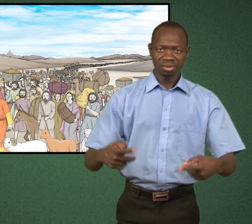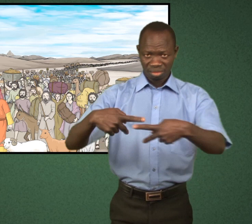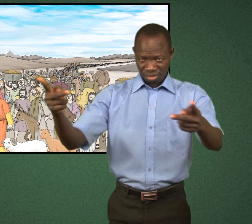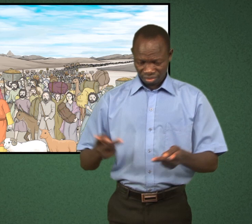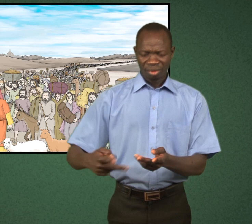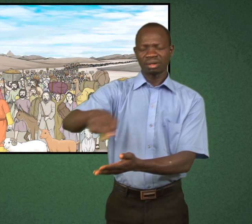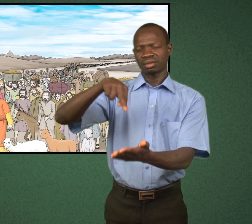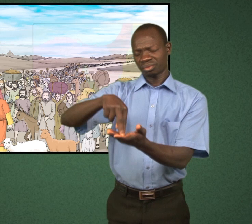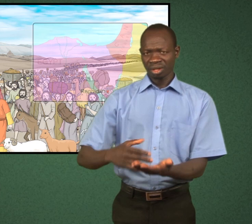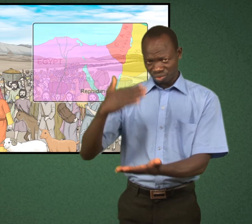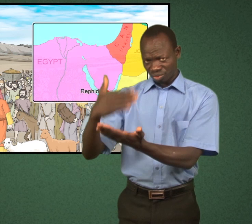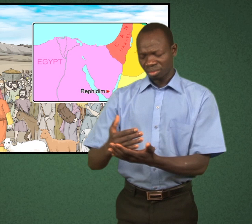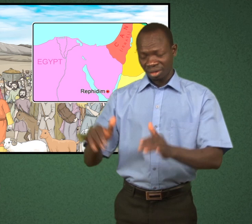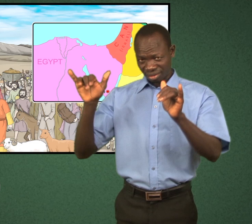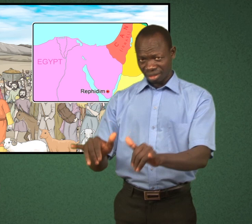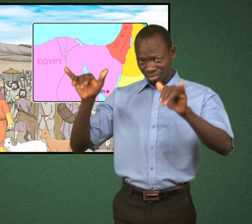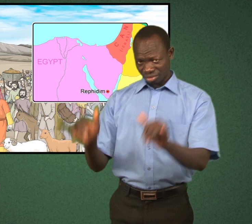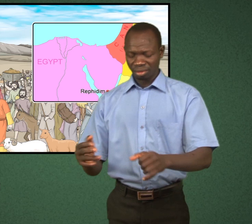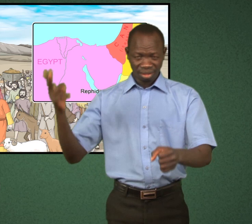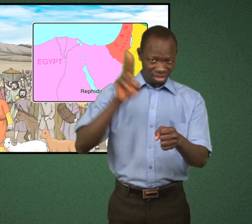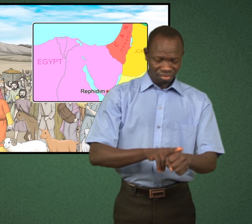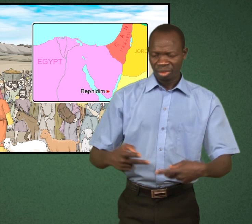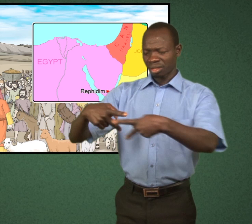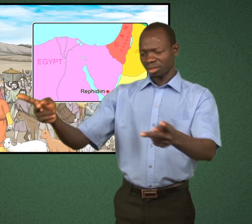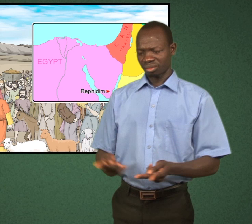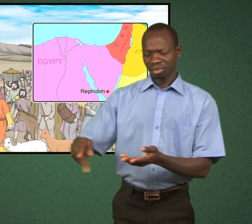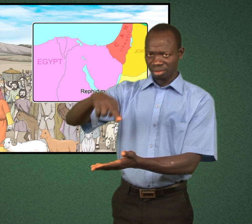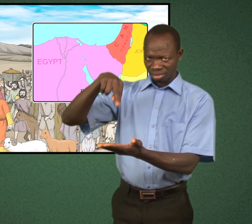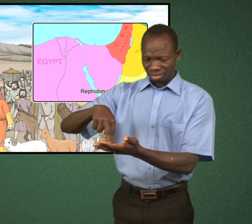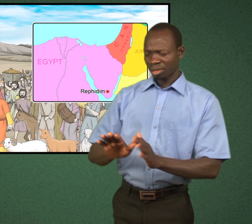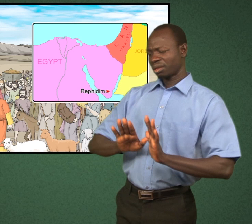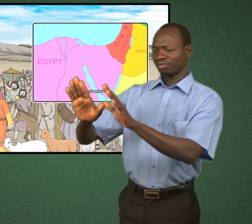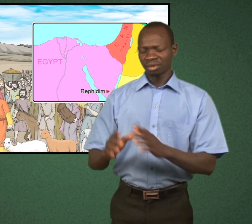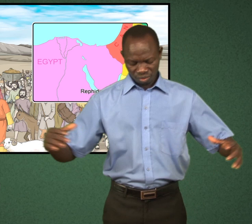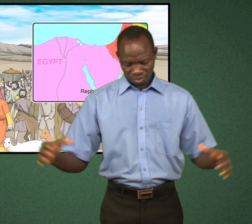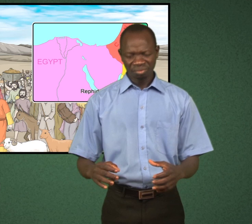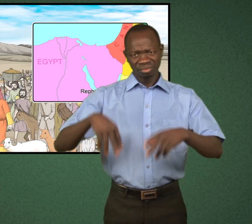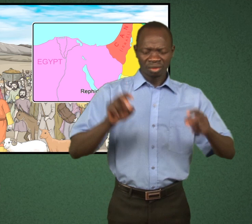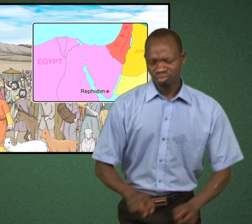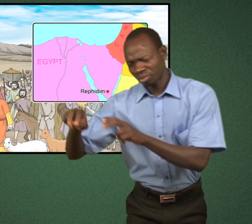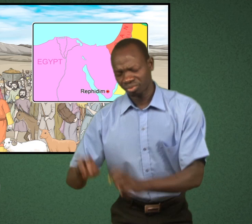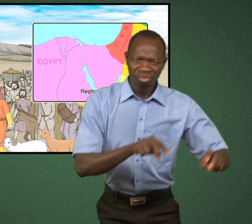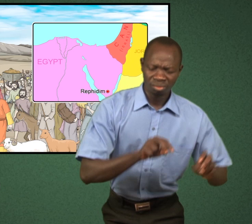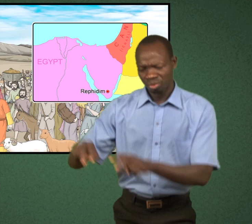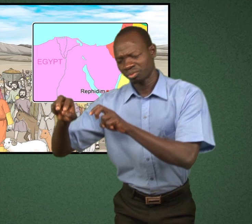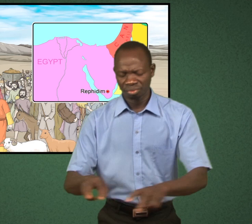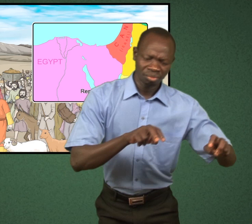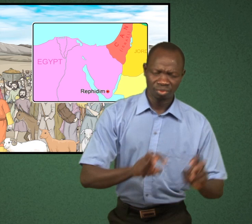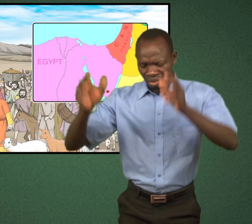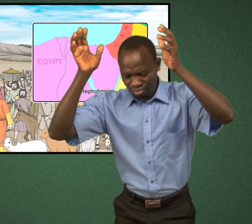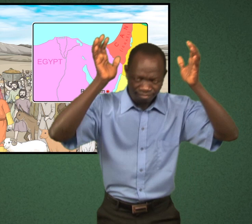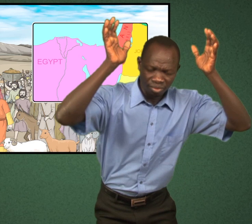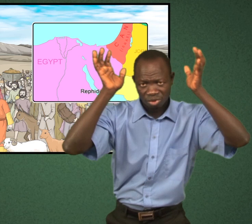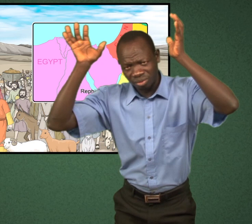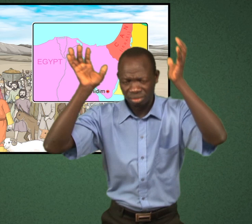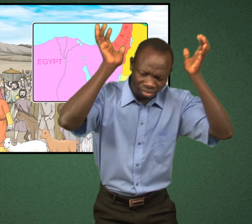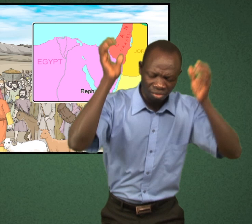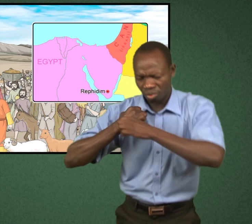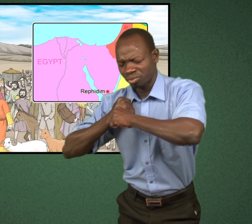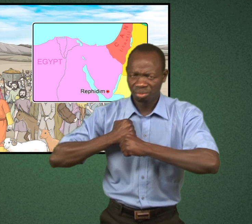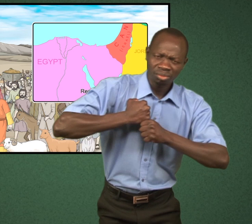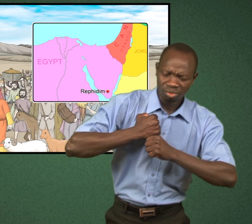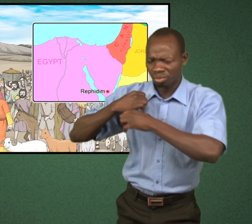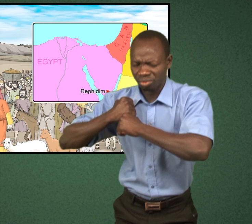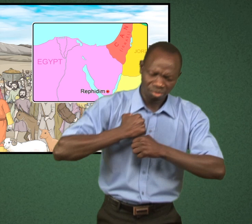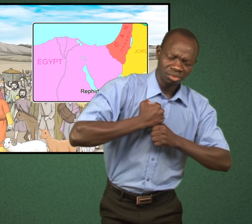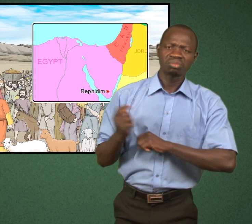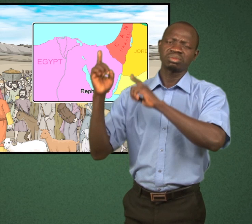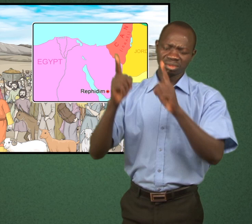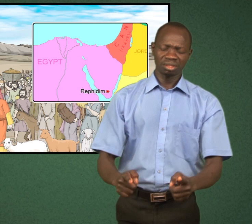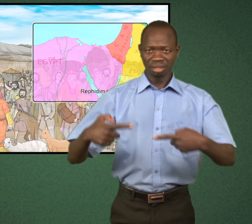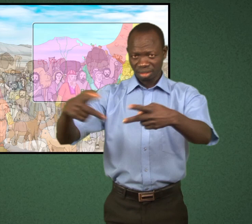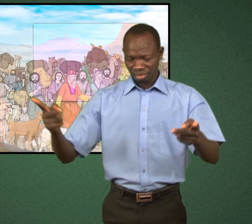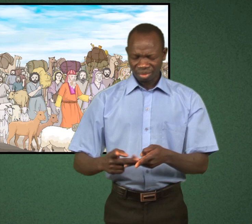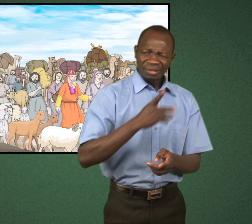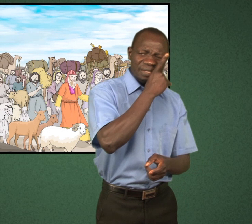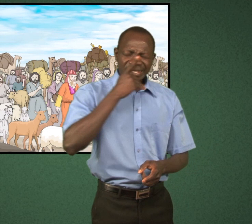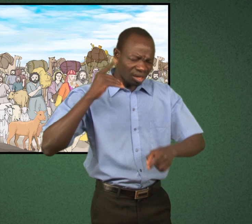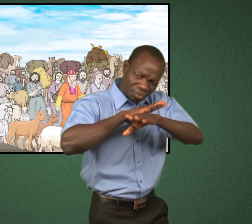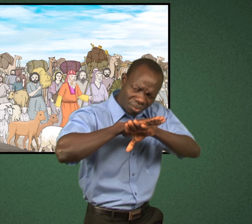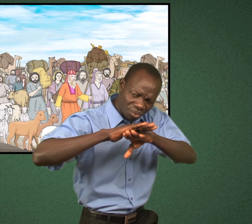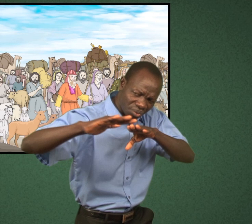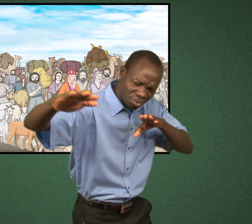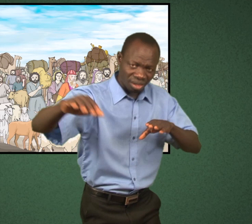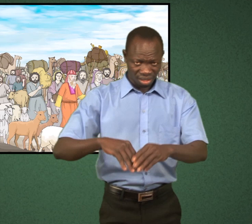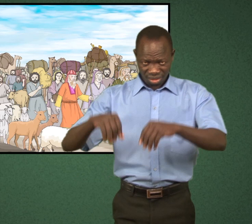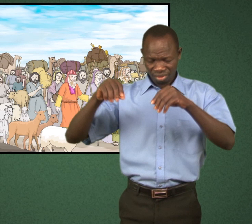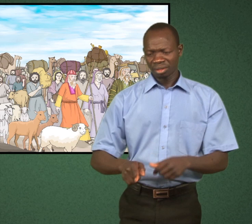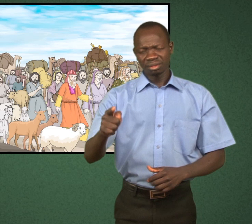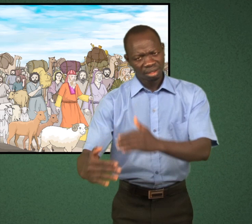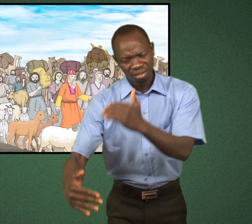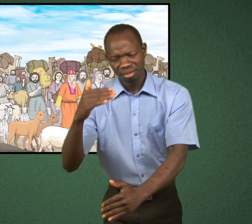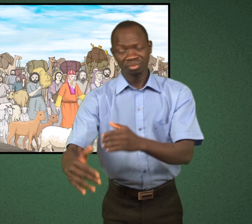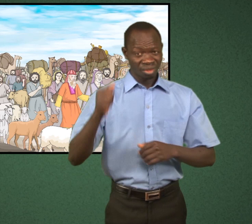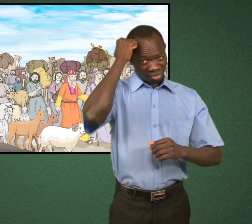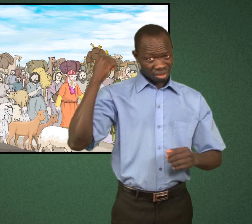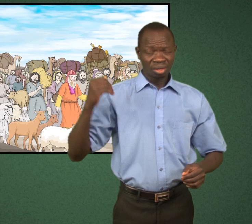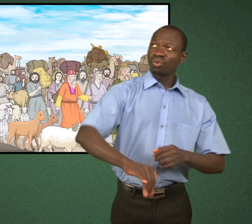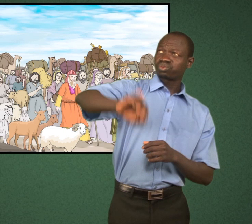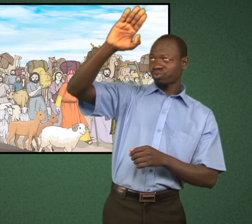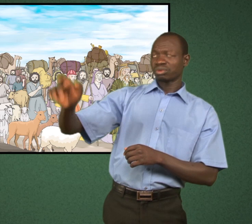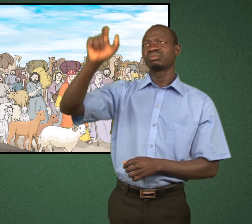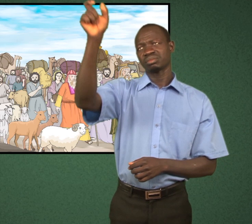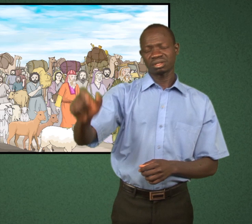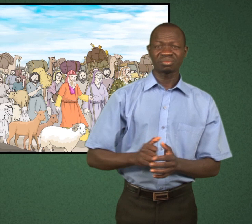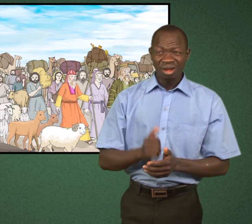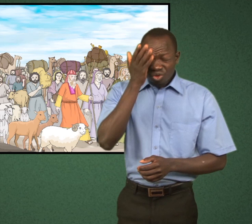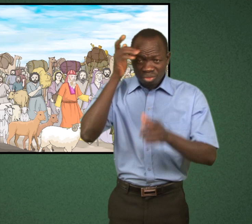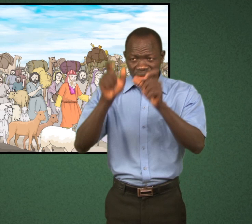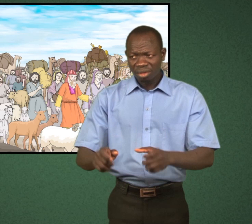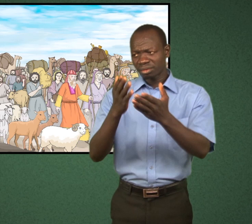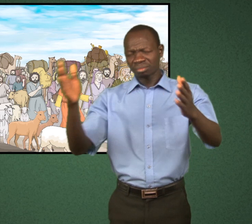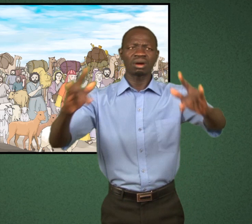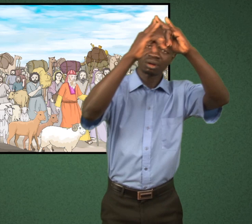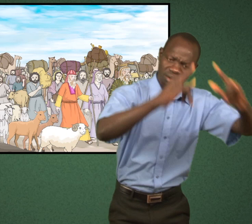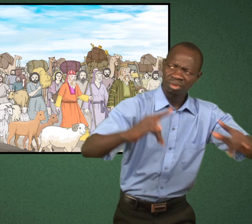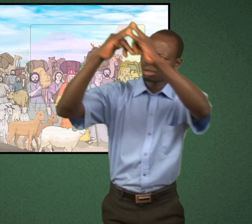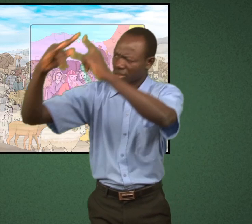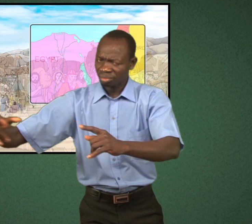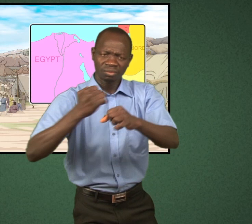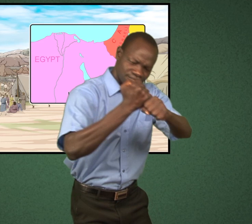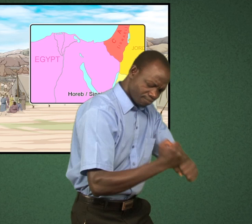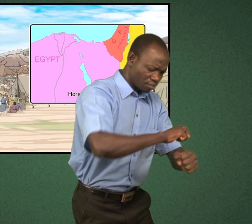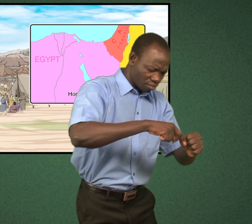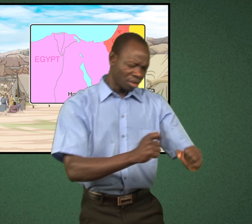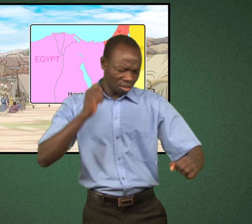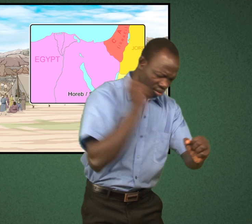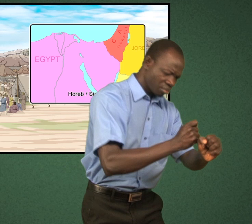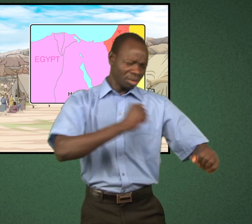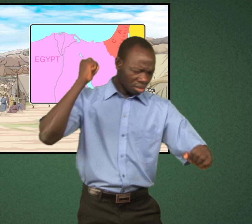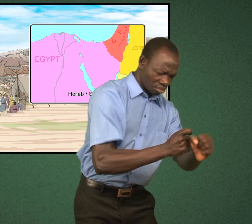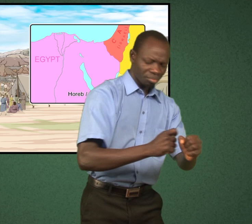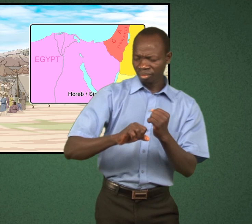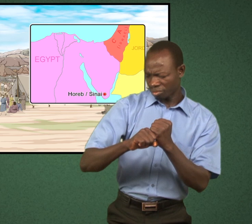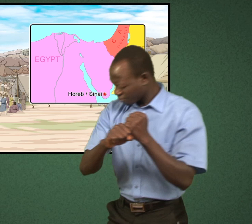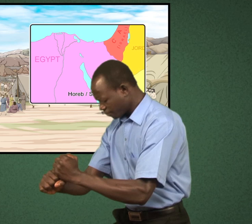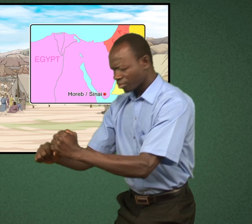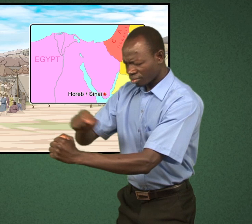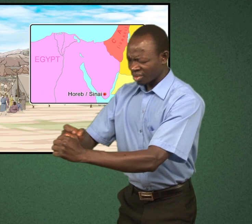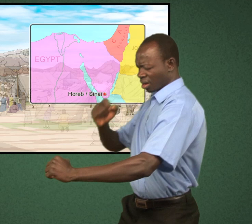After they had set out from Rephidim, they entered the Wilderness of Sinai, and Israel camped there in front of the mountain.